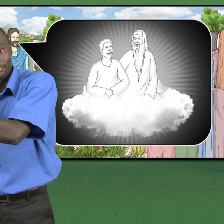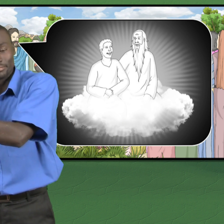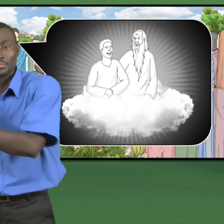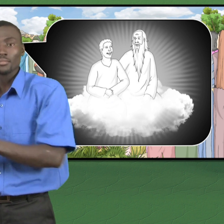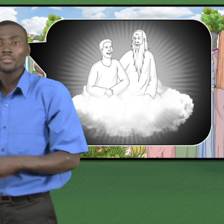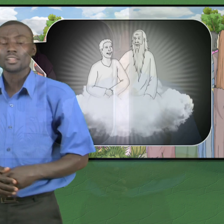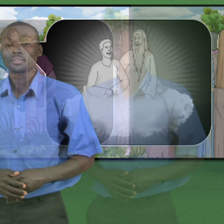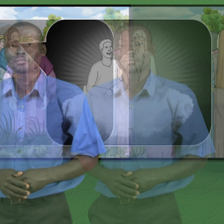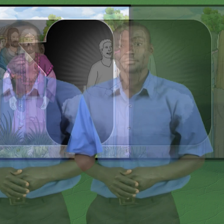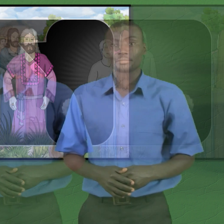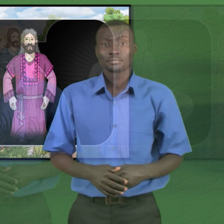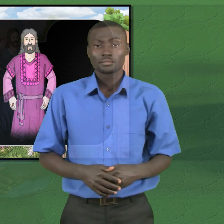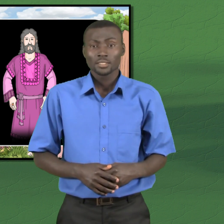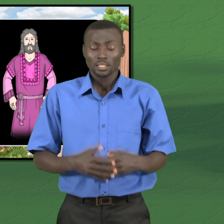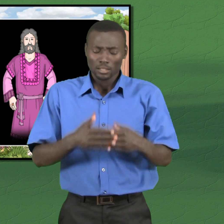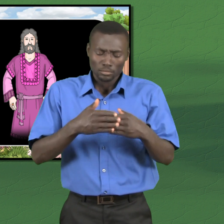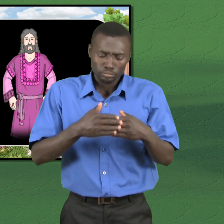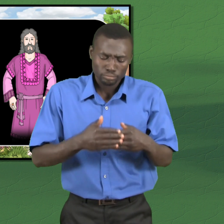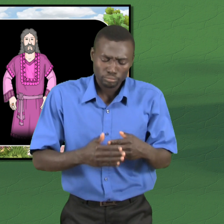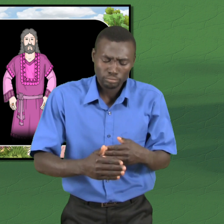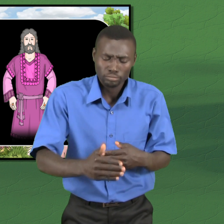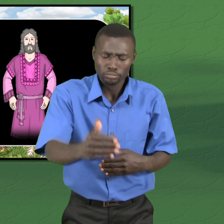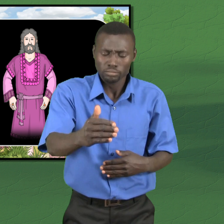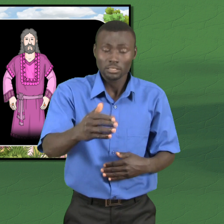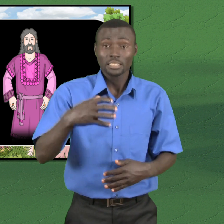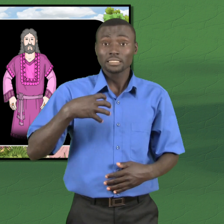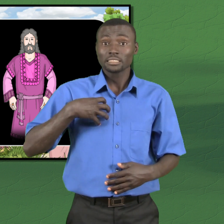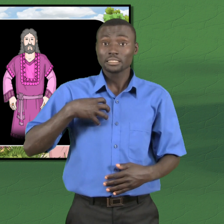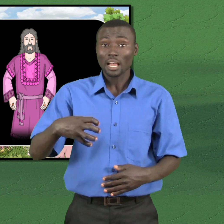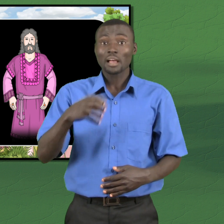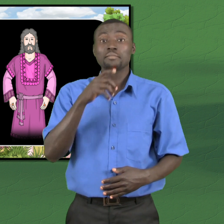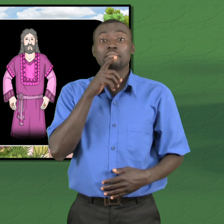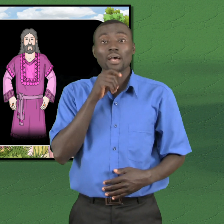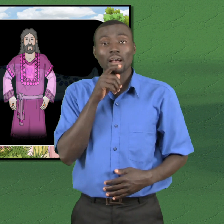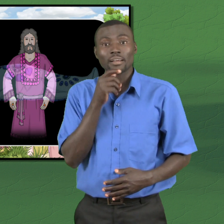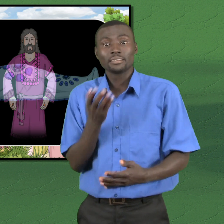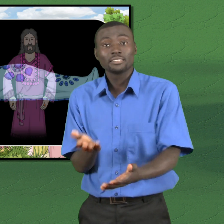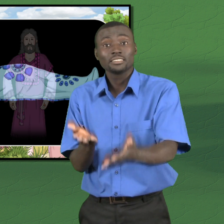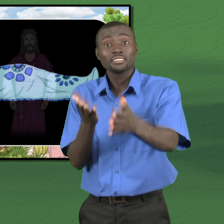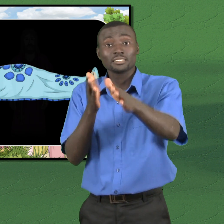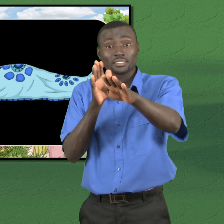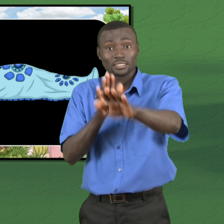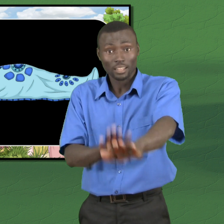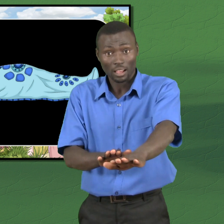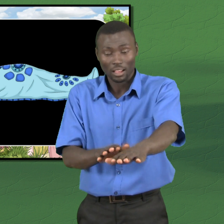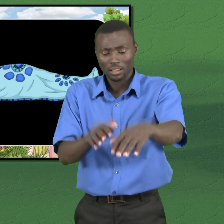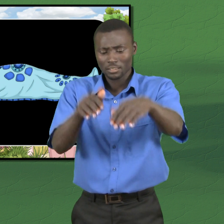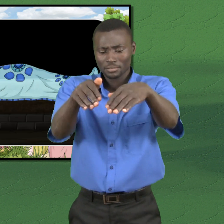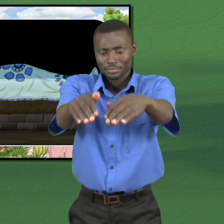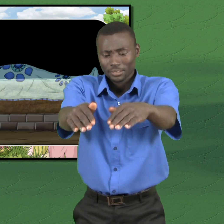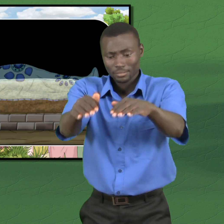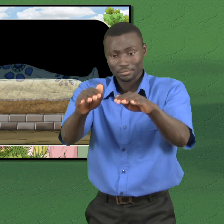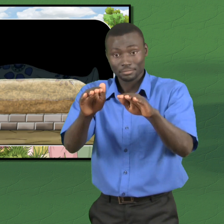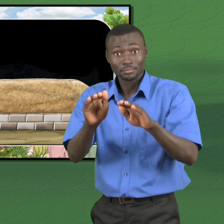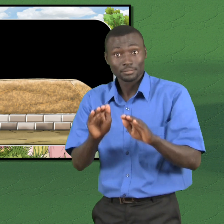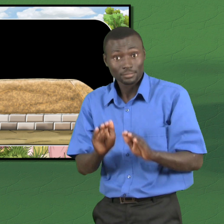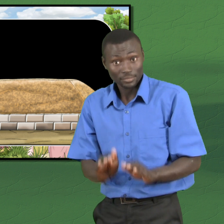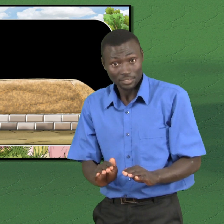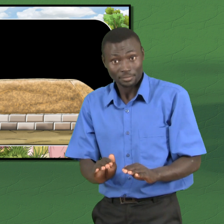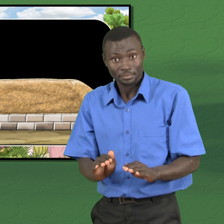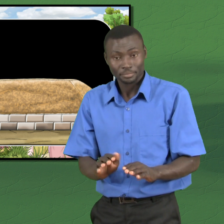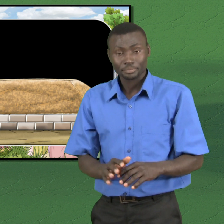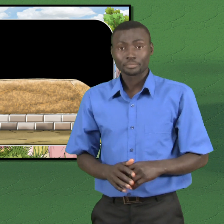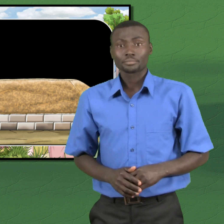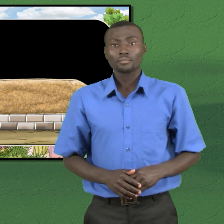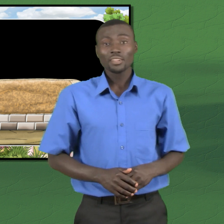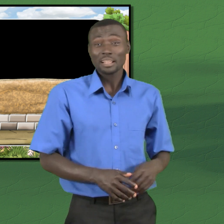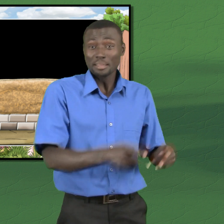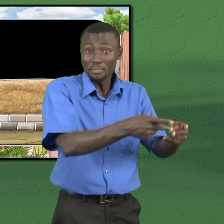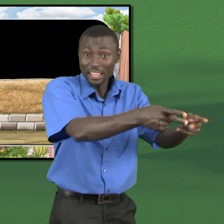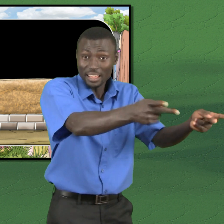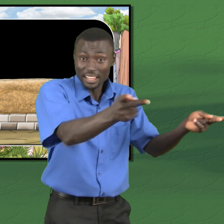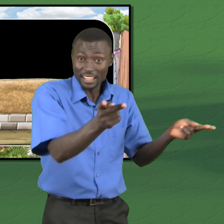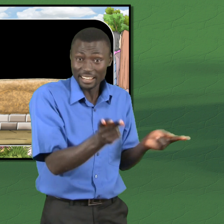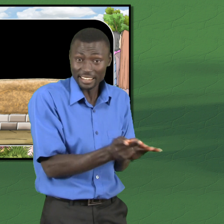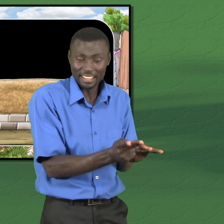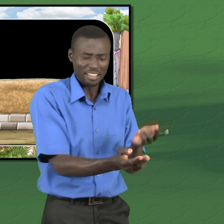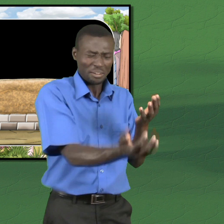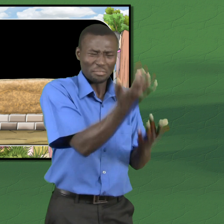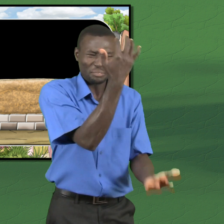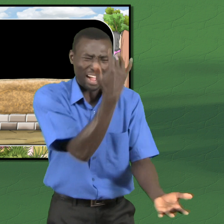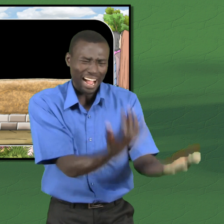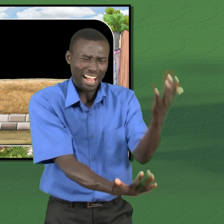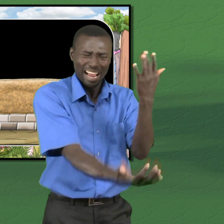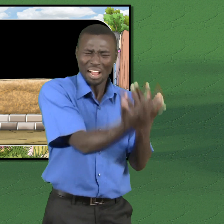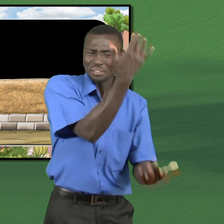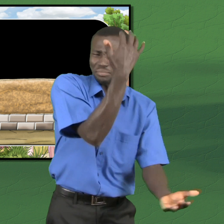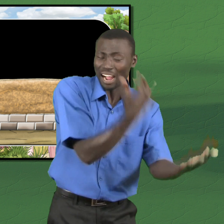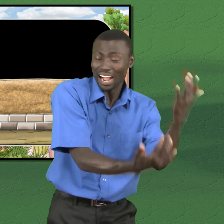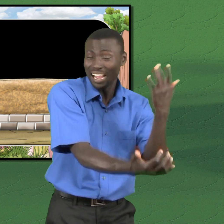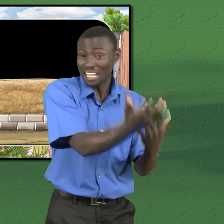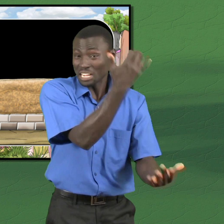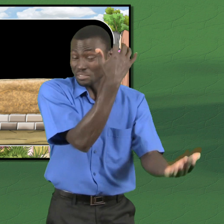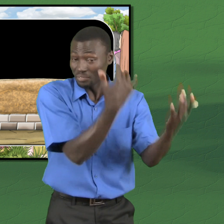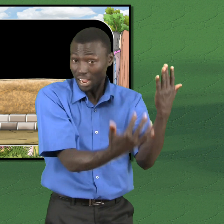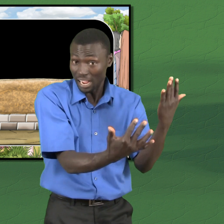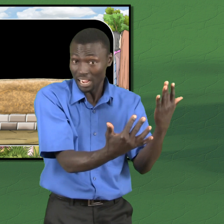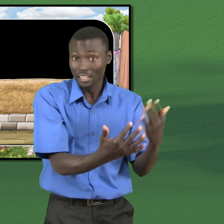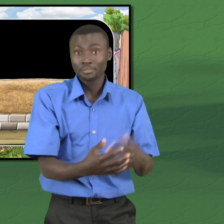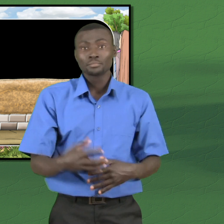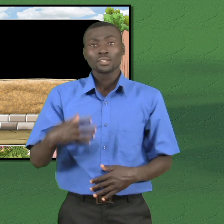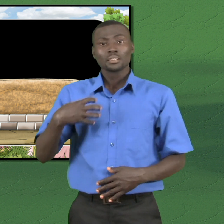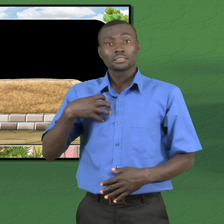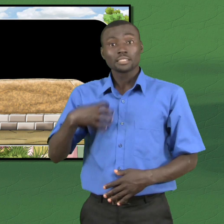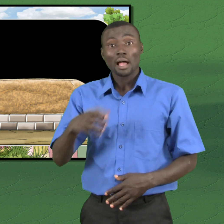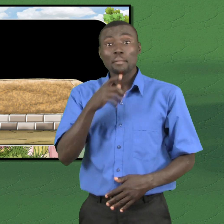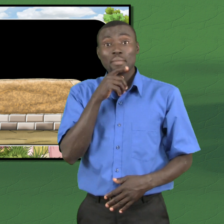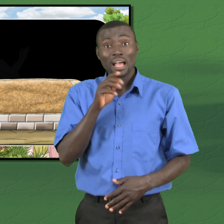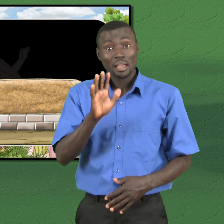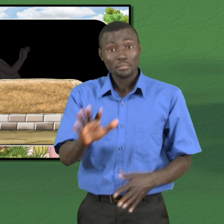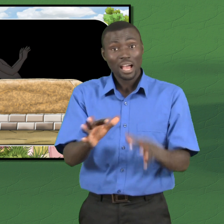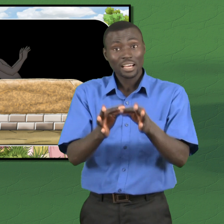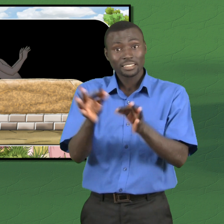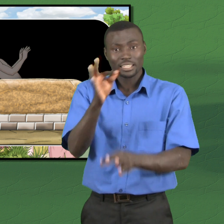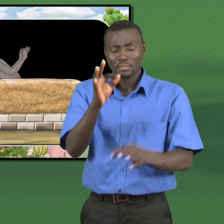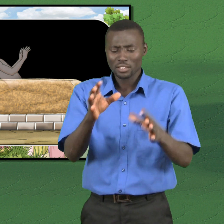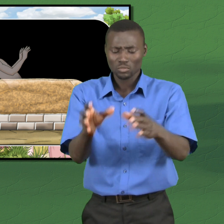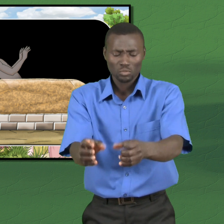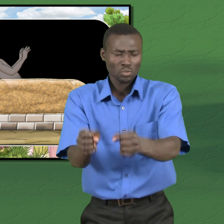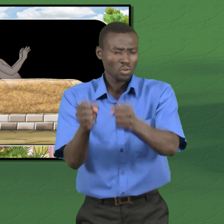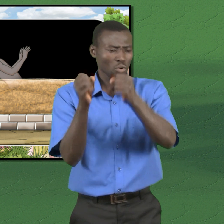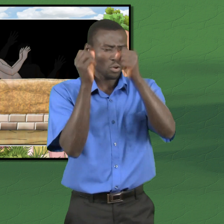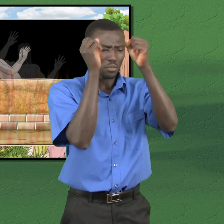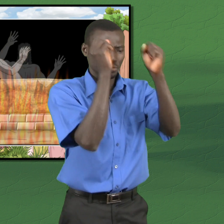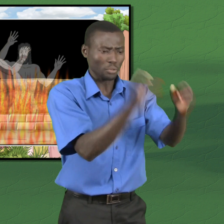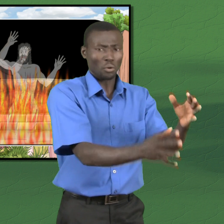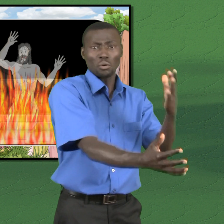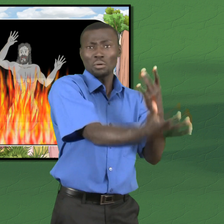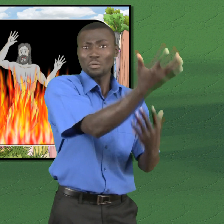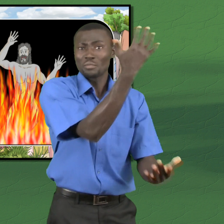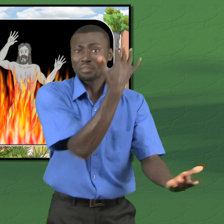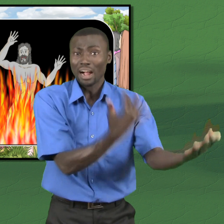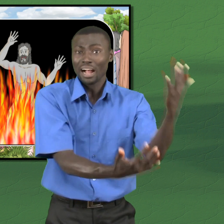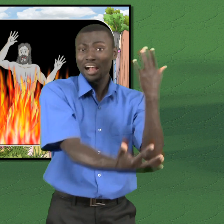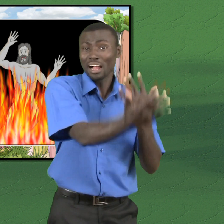And the rich man also died and was buried.